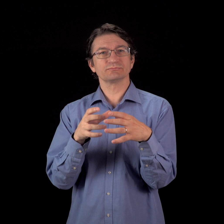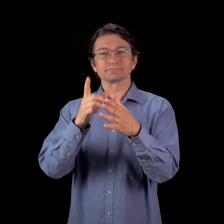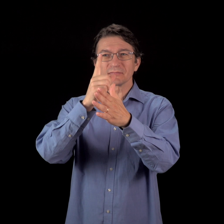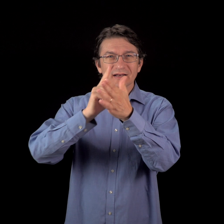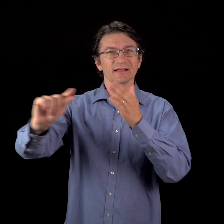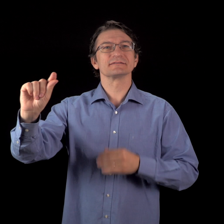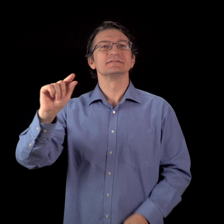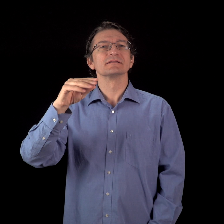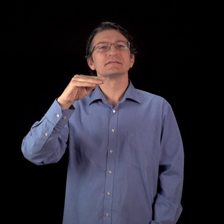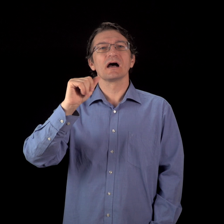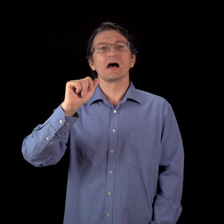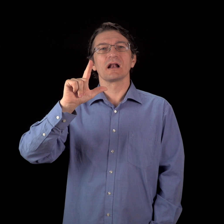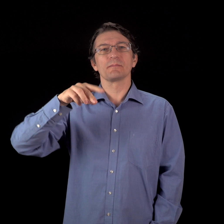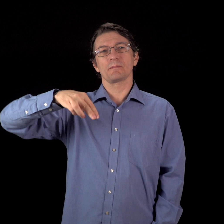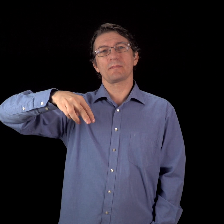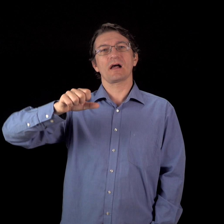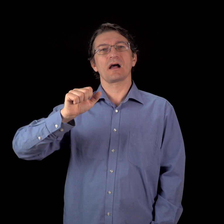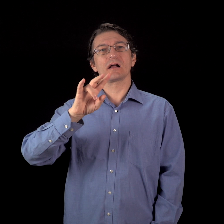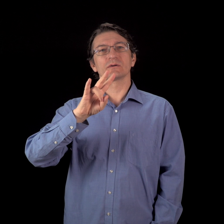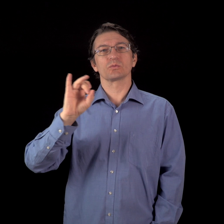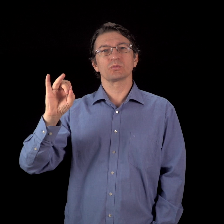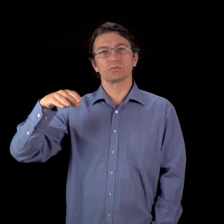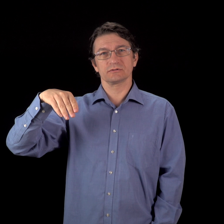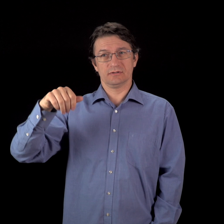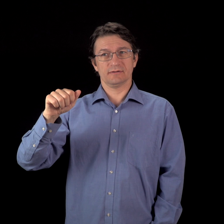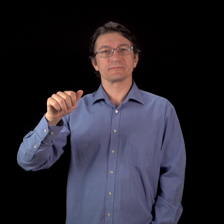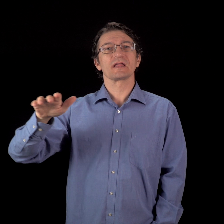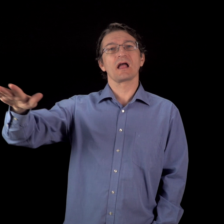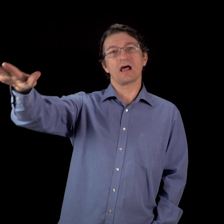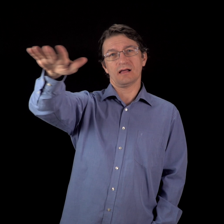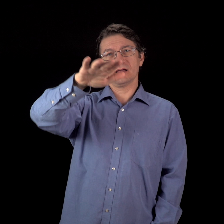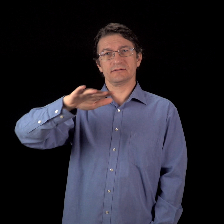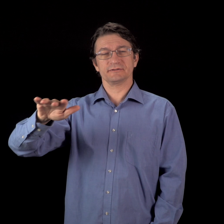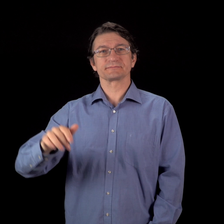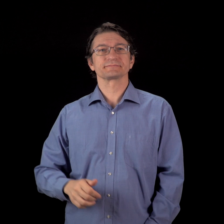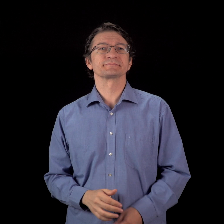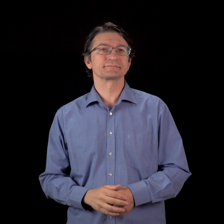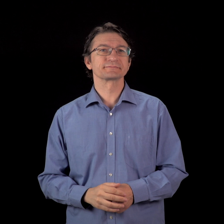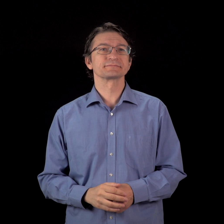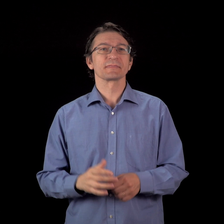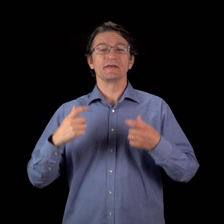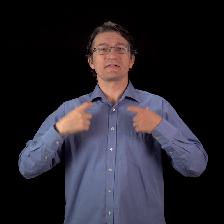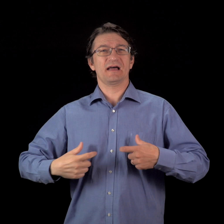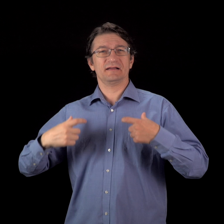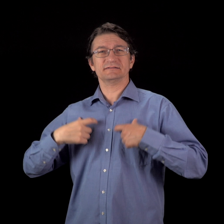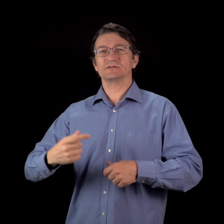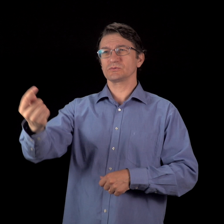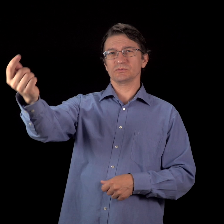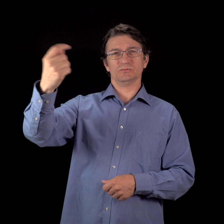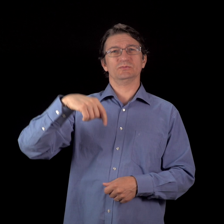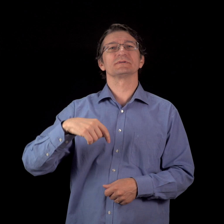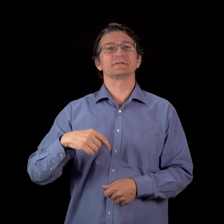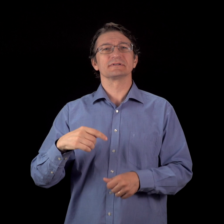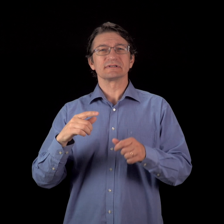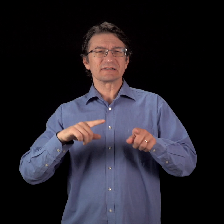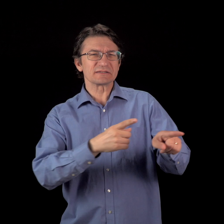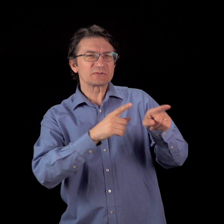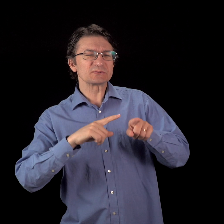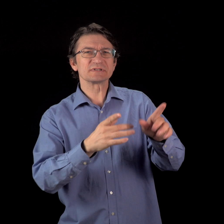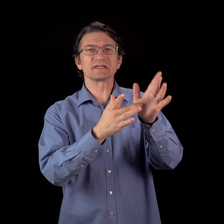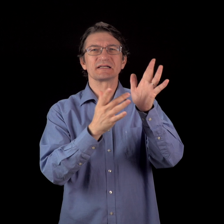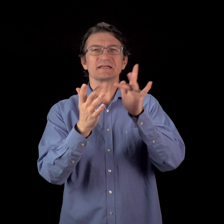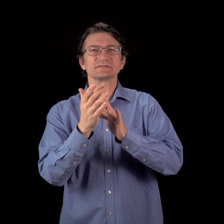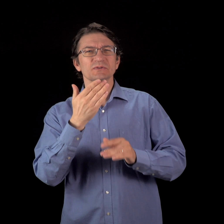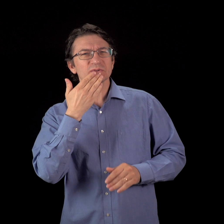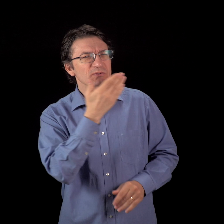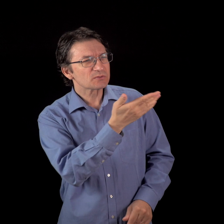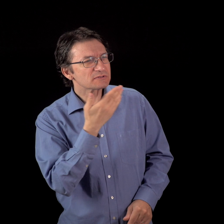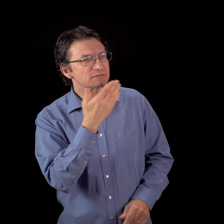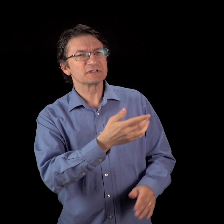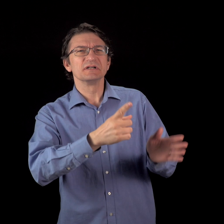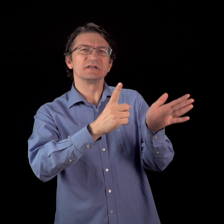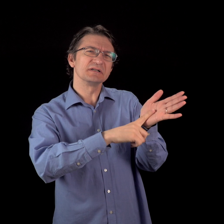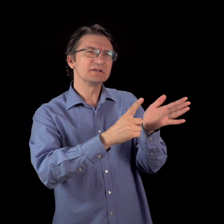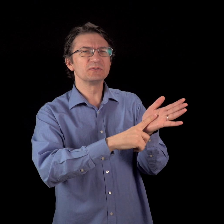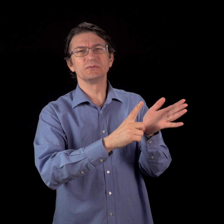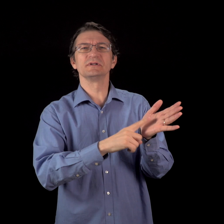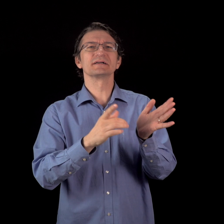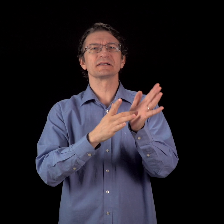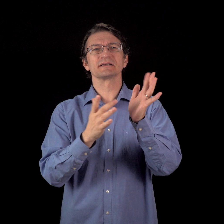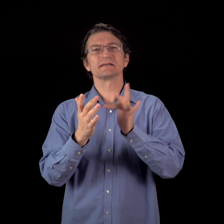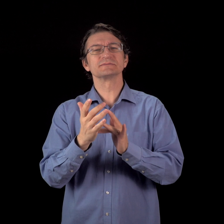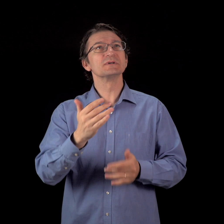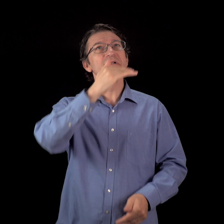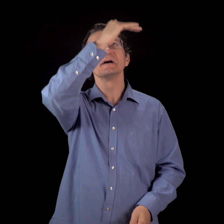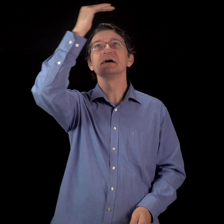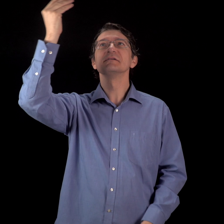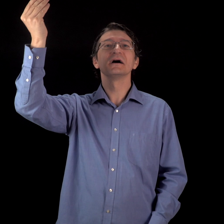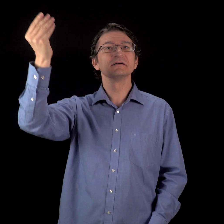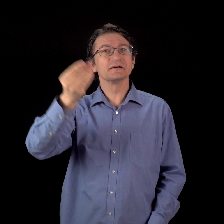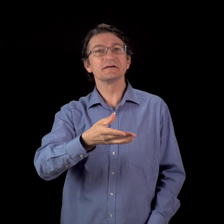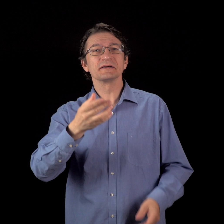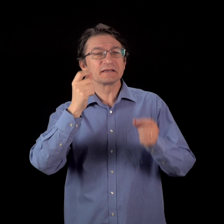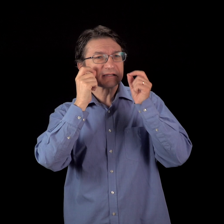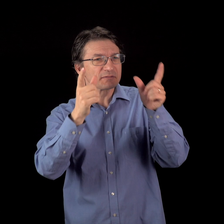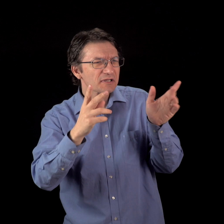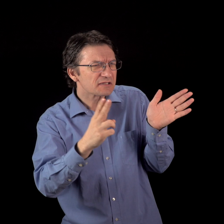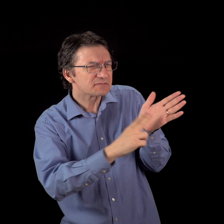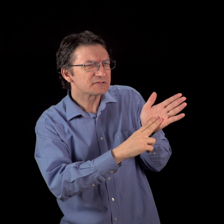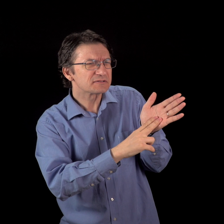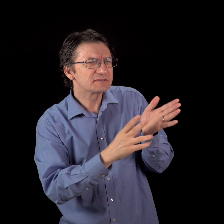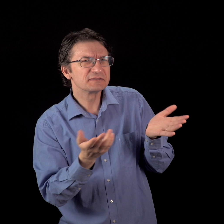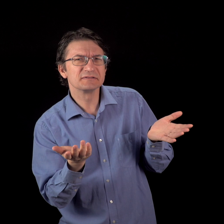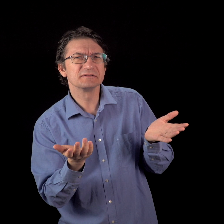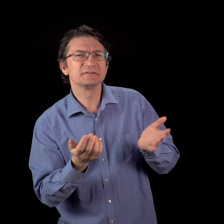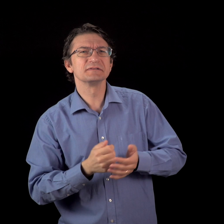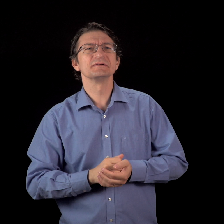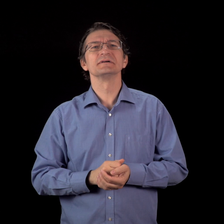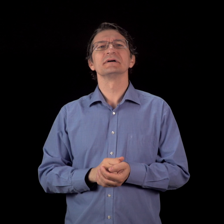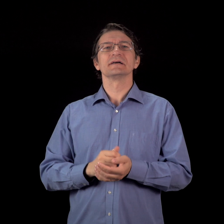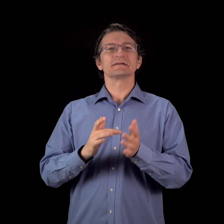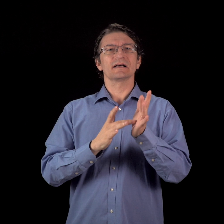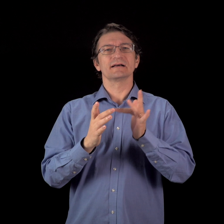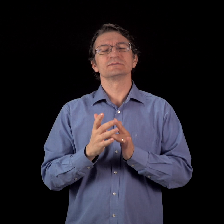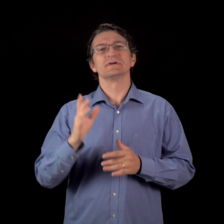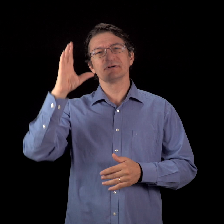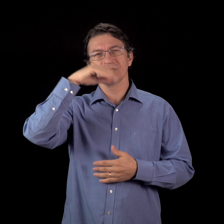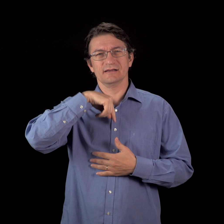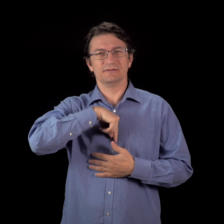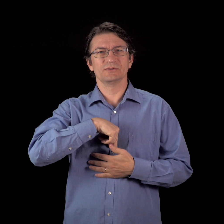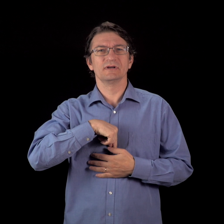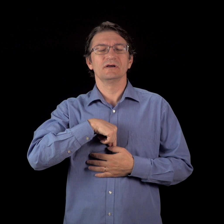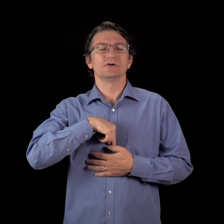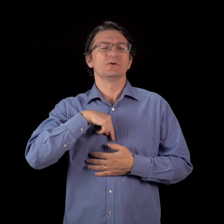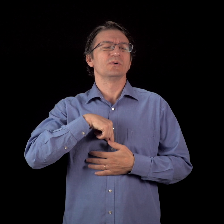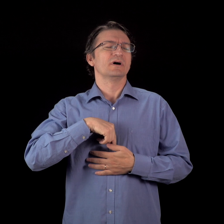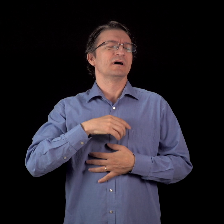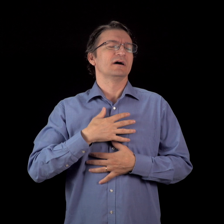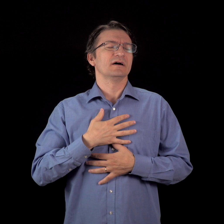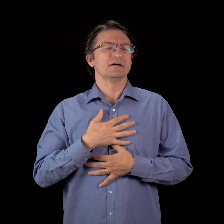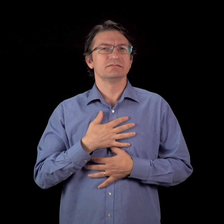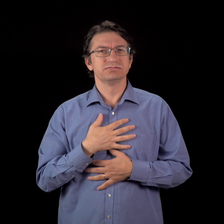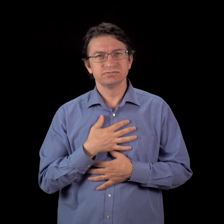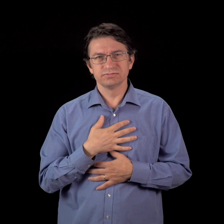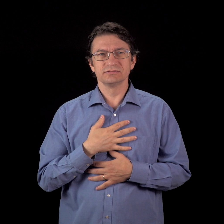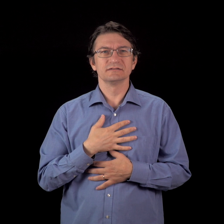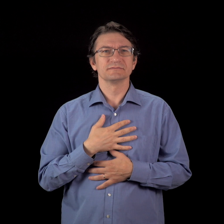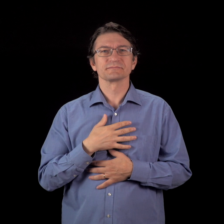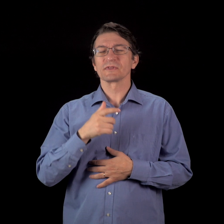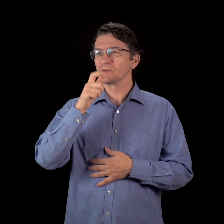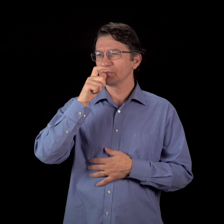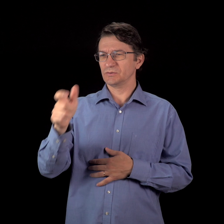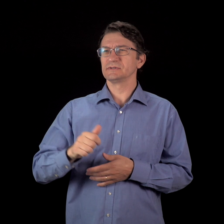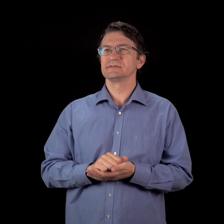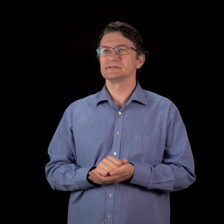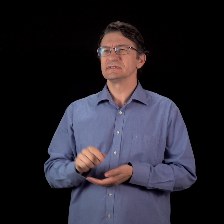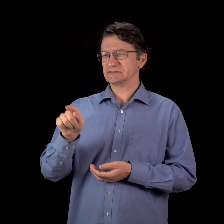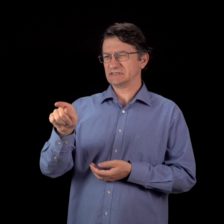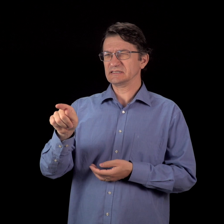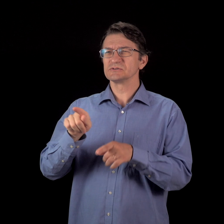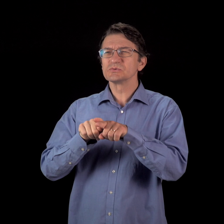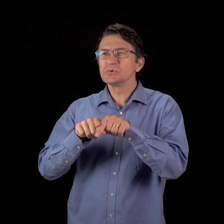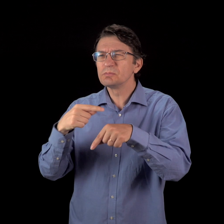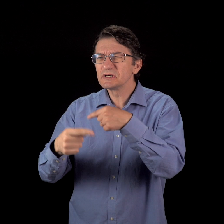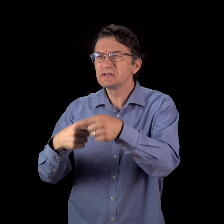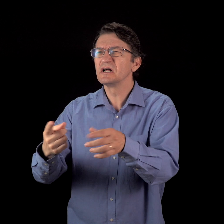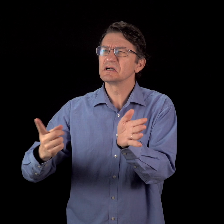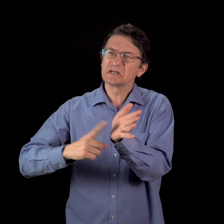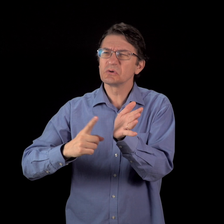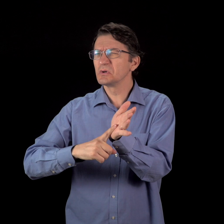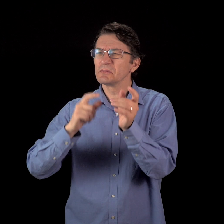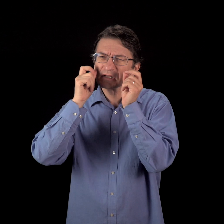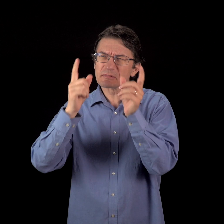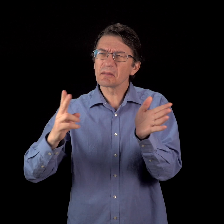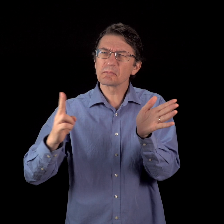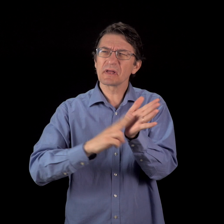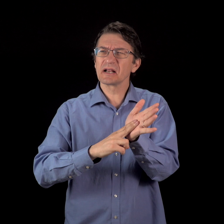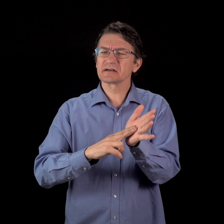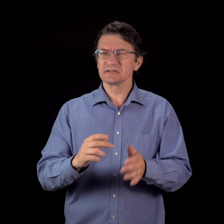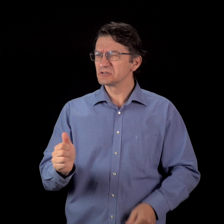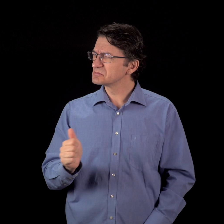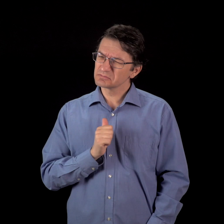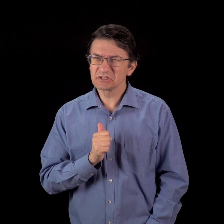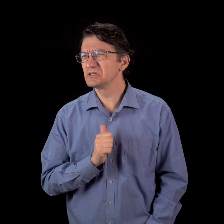Then the Pharisees came and began to argue with Jesus, testing Him by demanding from Him a sign from heaven.